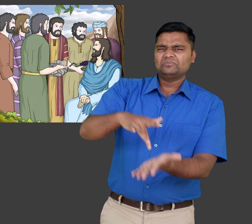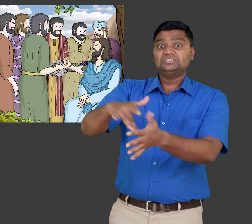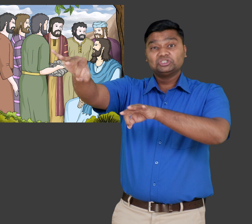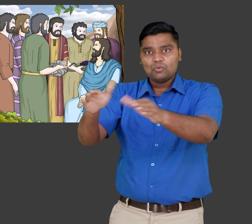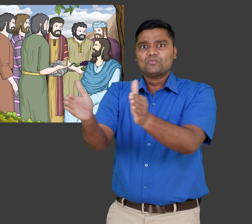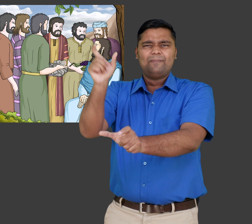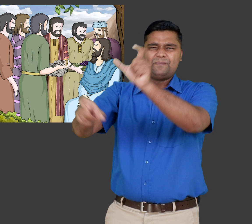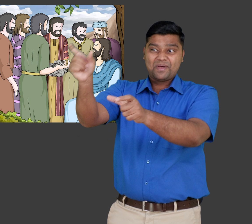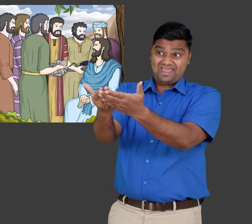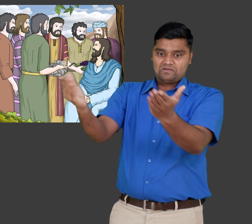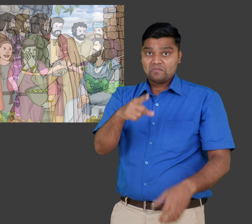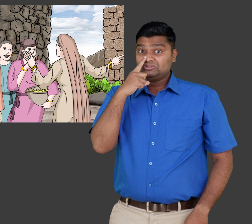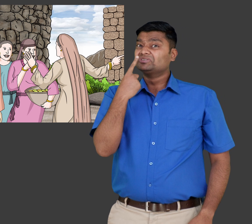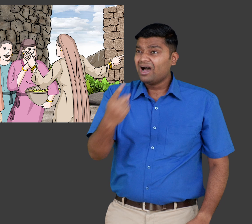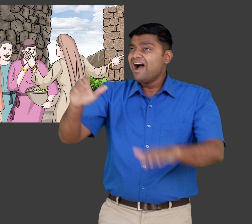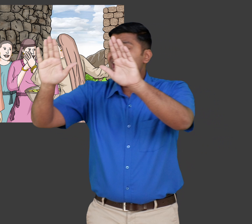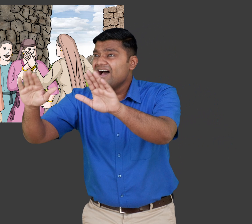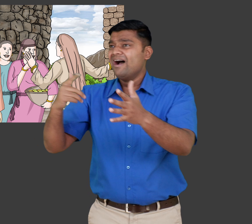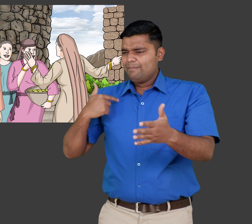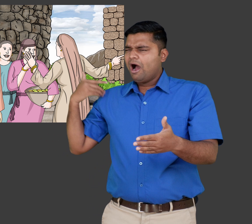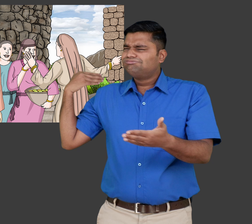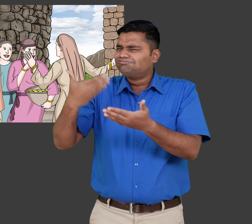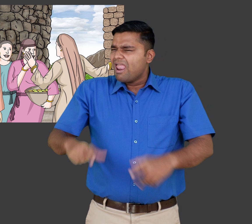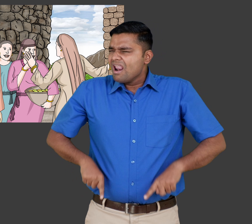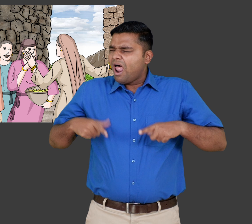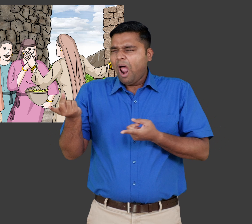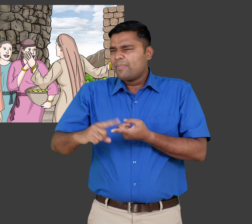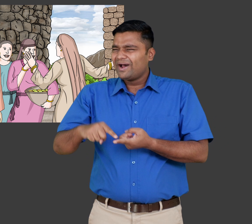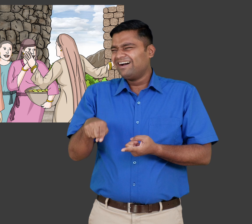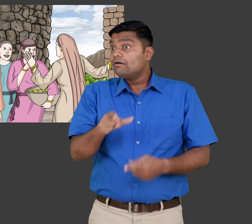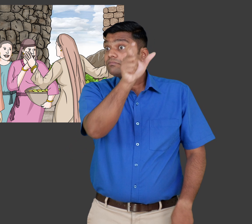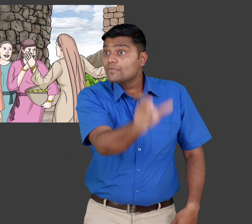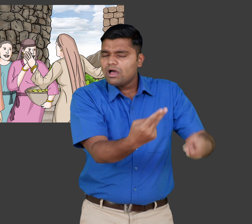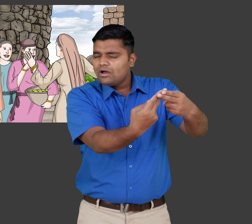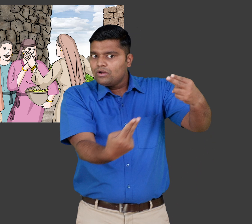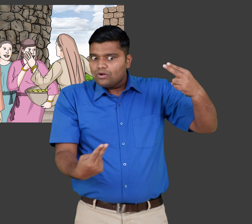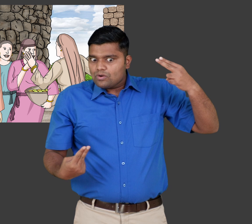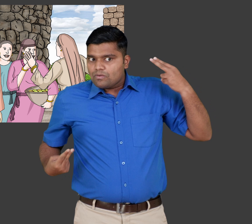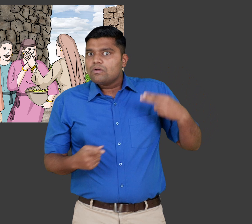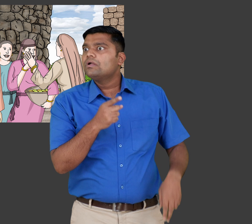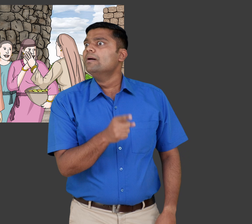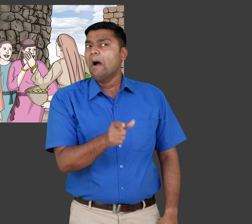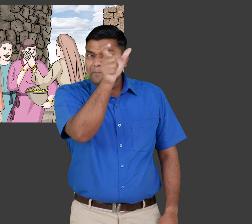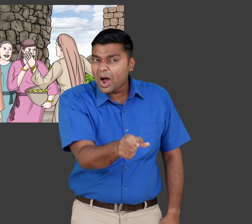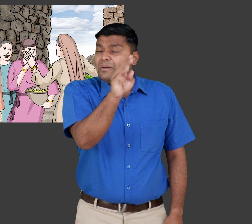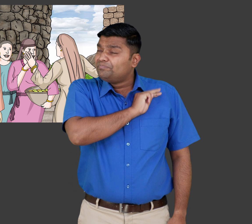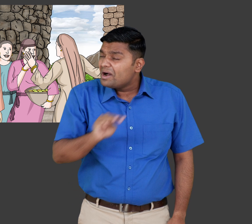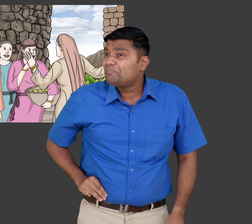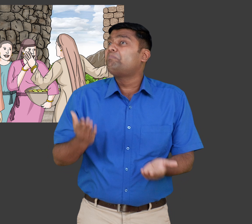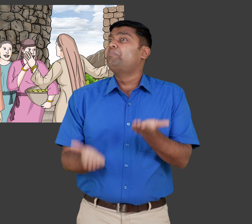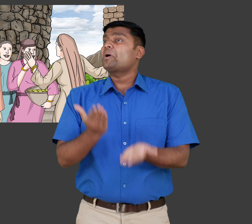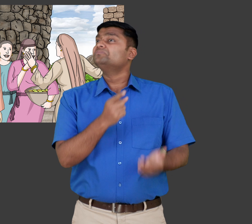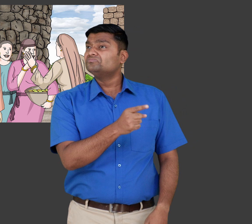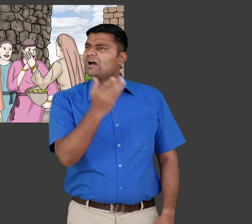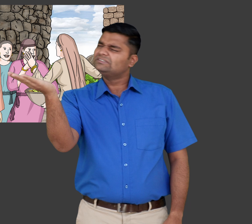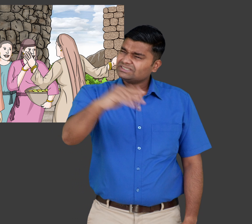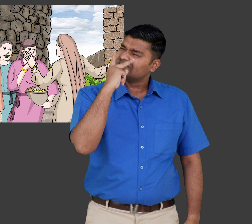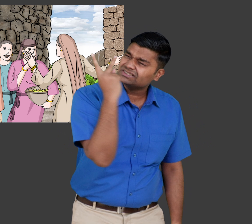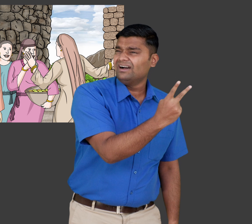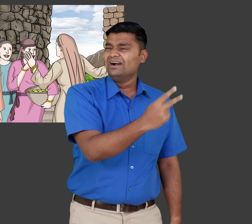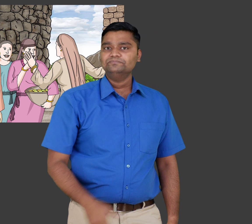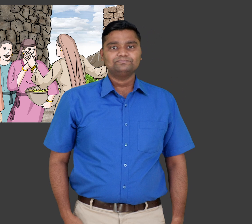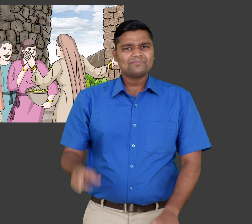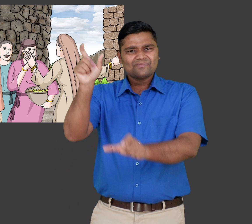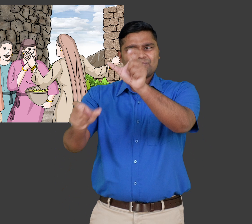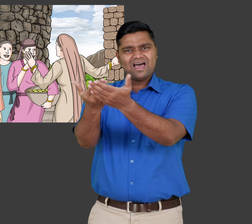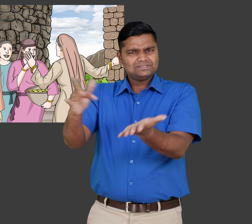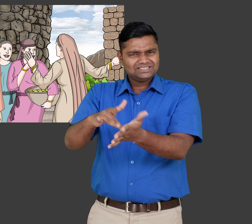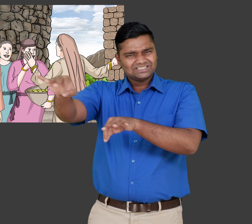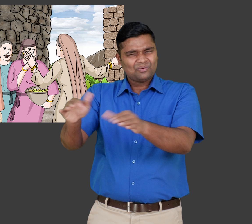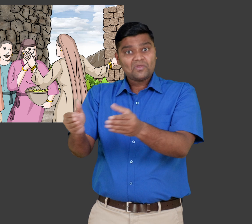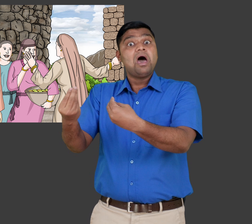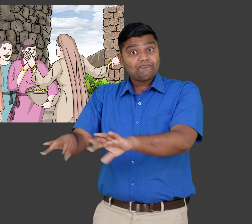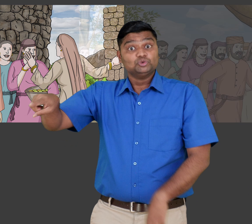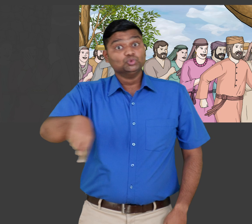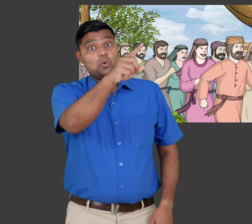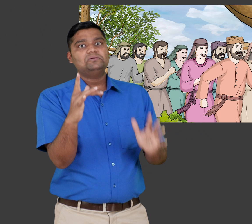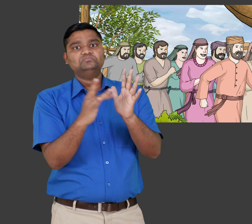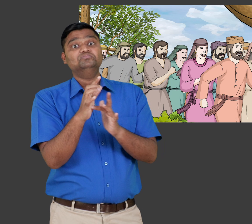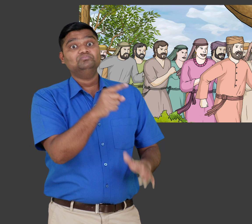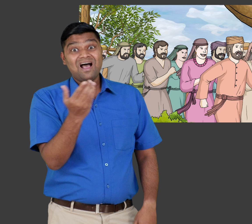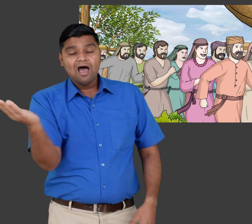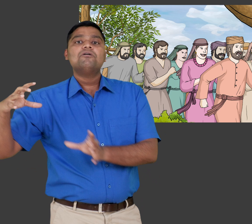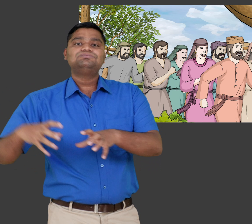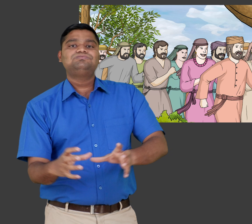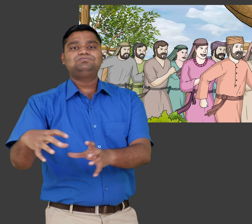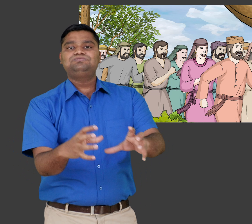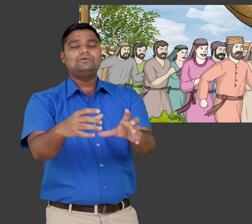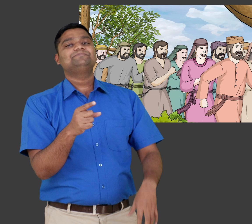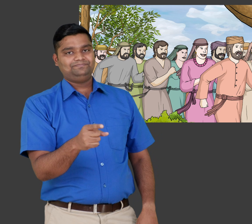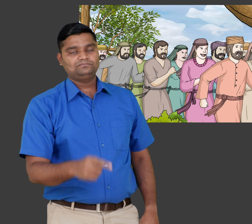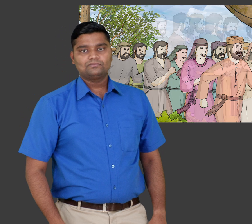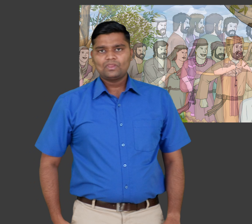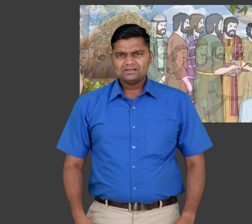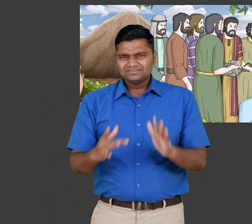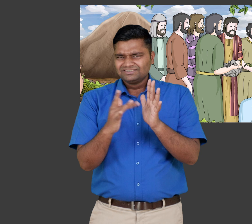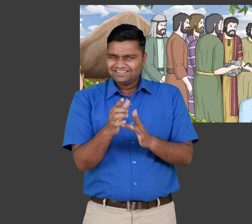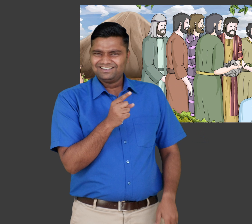Then the woman left her water jar, went back into the town, and said to the people, “Come, see a man who told me everything I ever did. Could this be the Christ?” So they left the town and made their way toward Jesus.